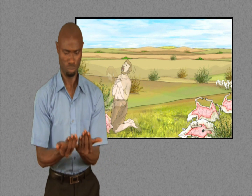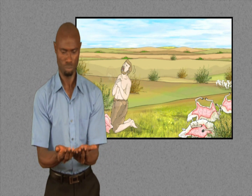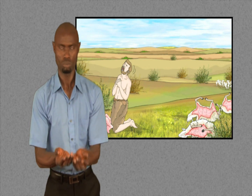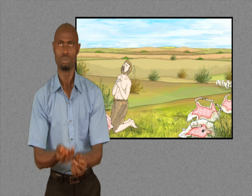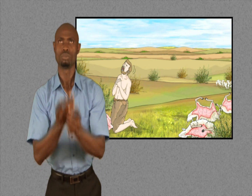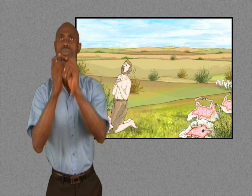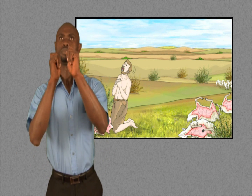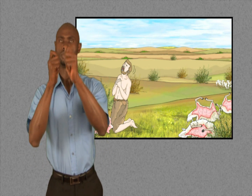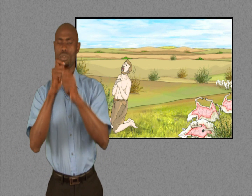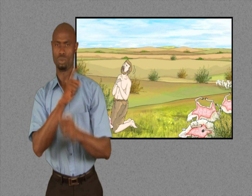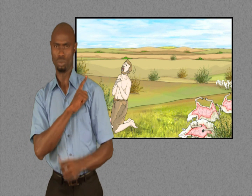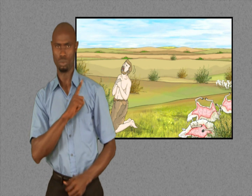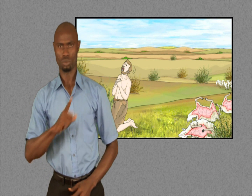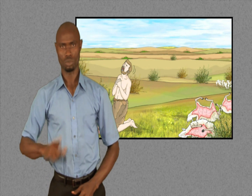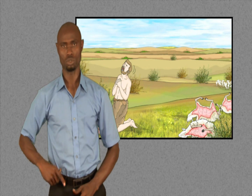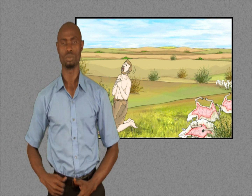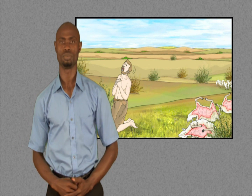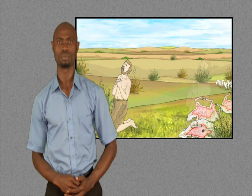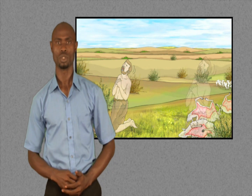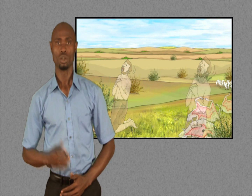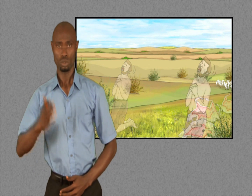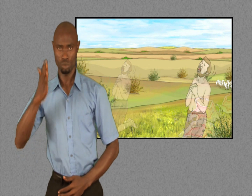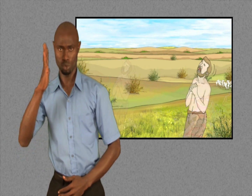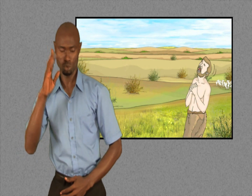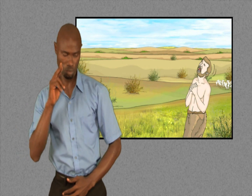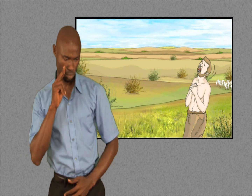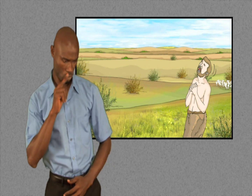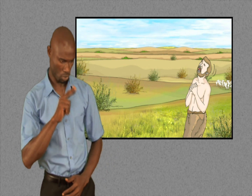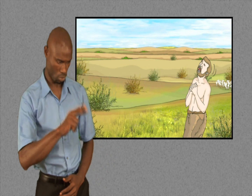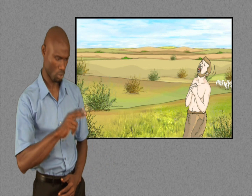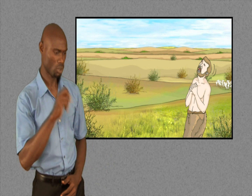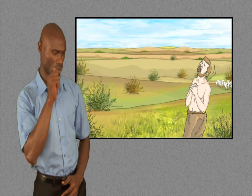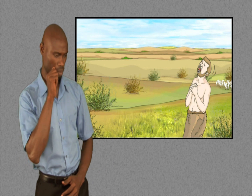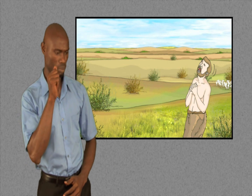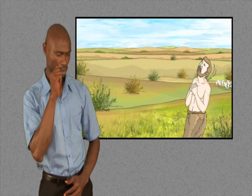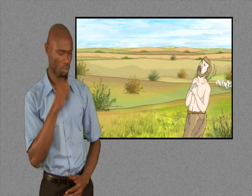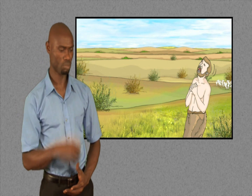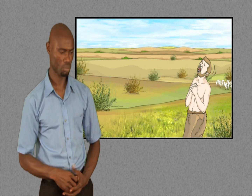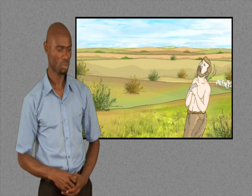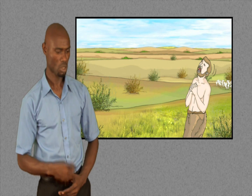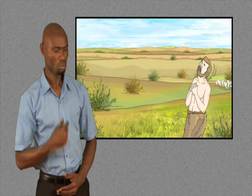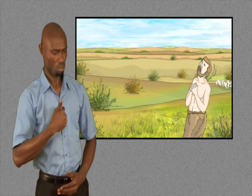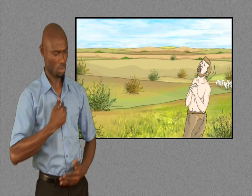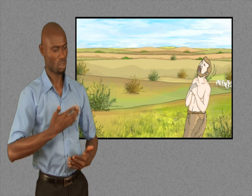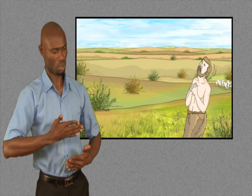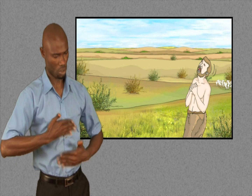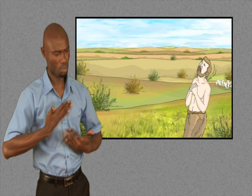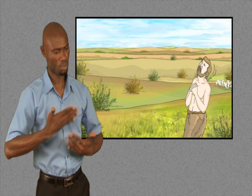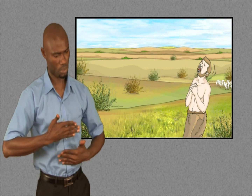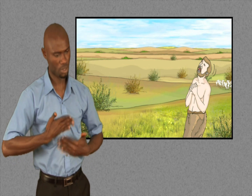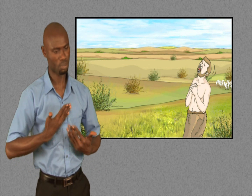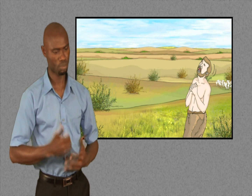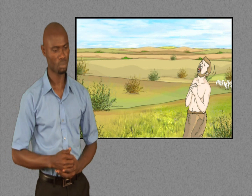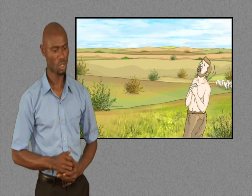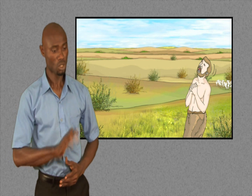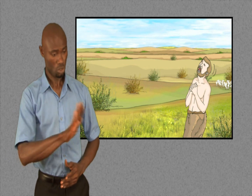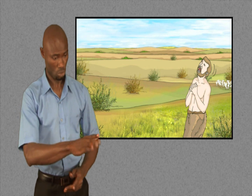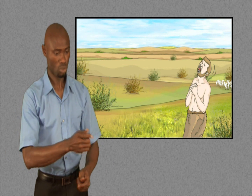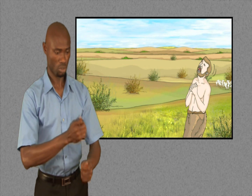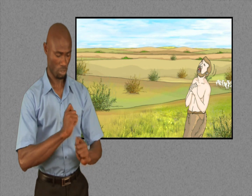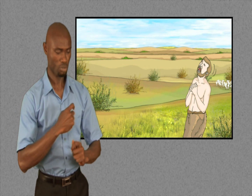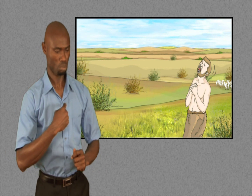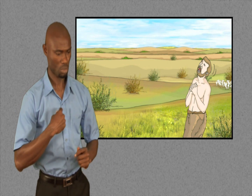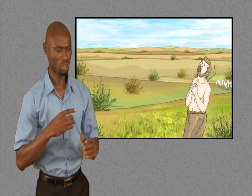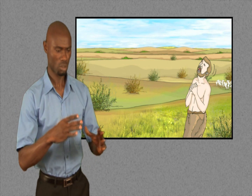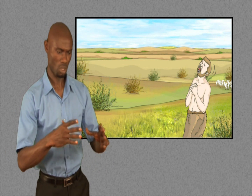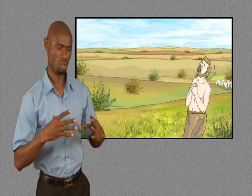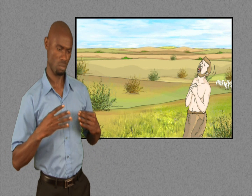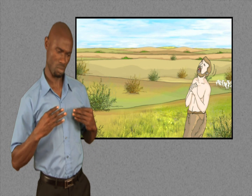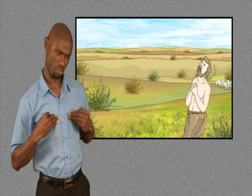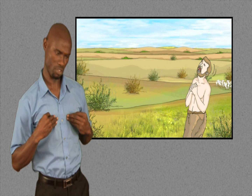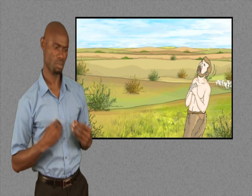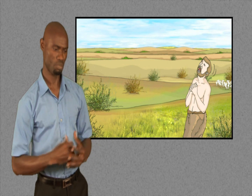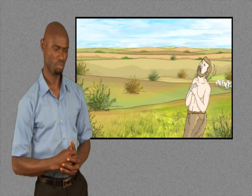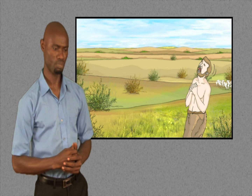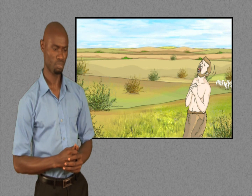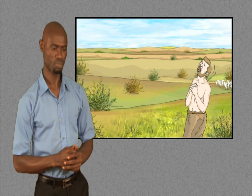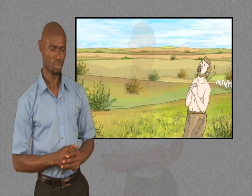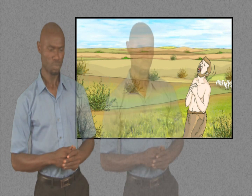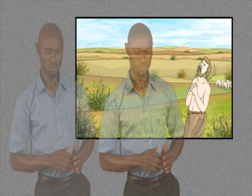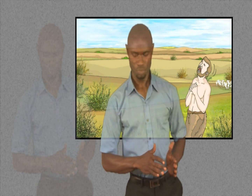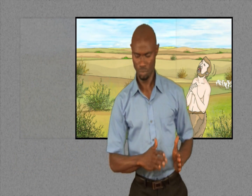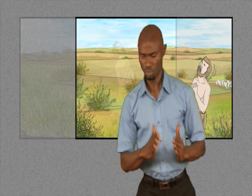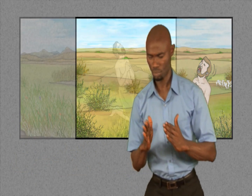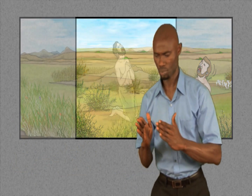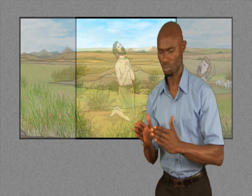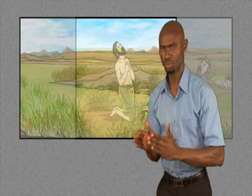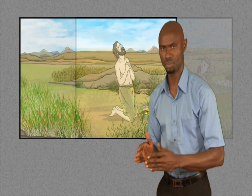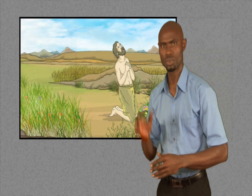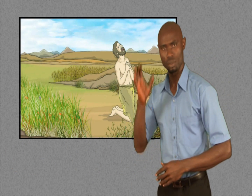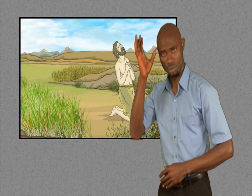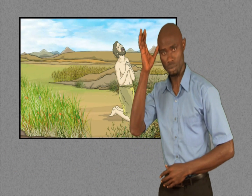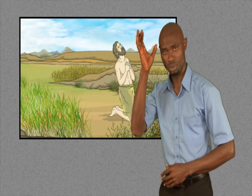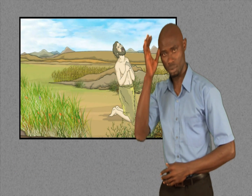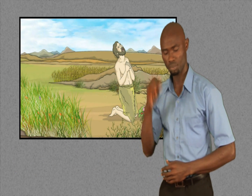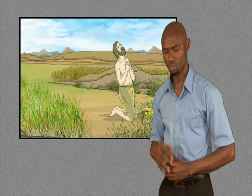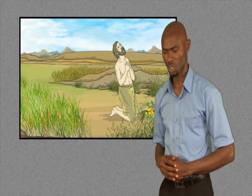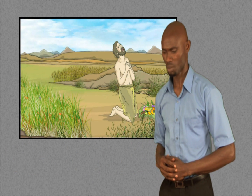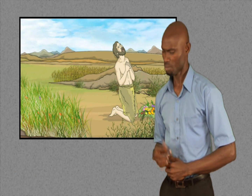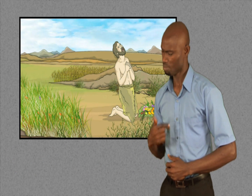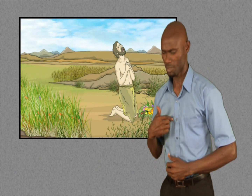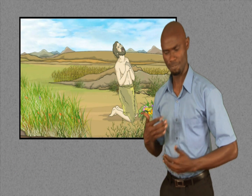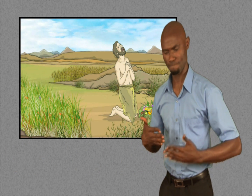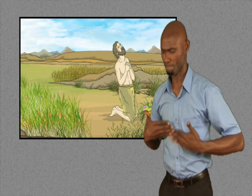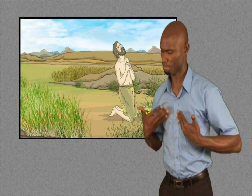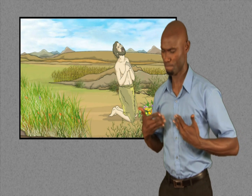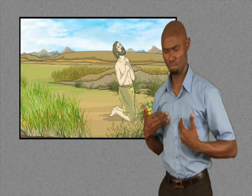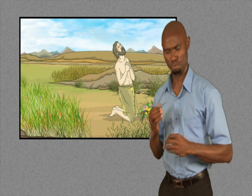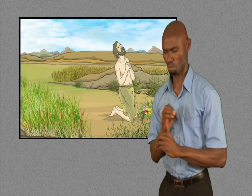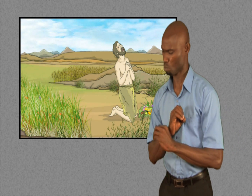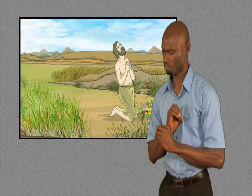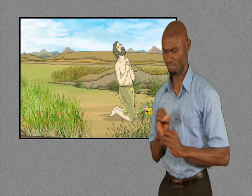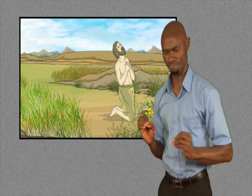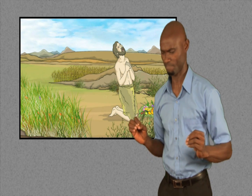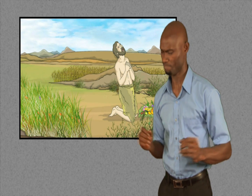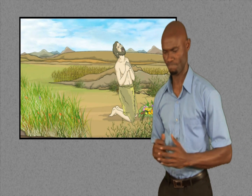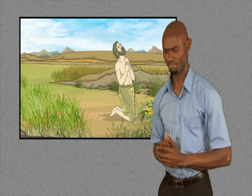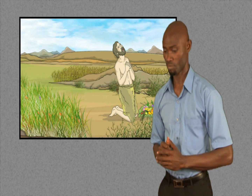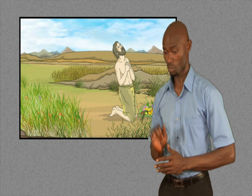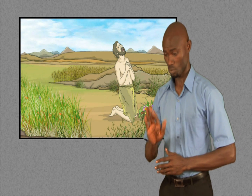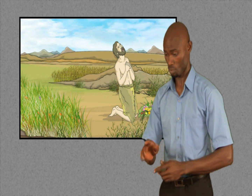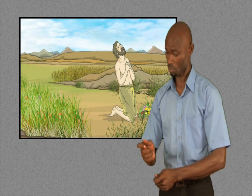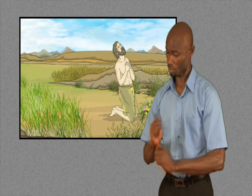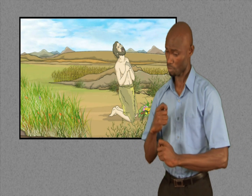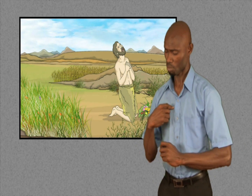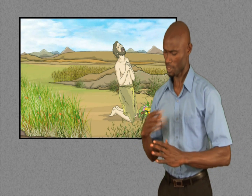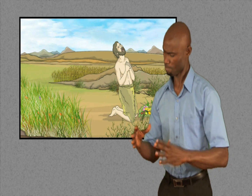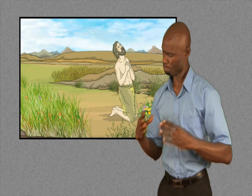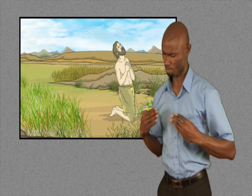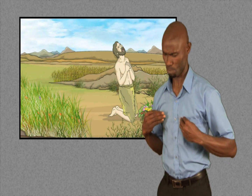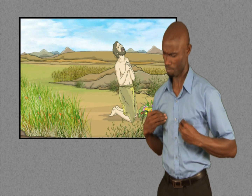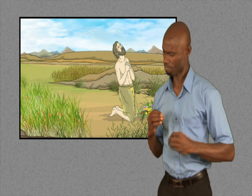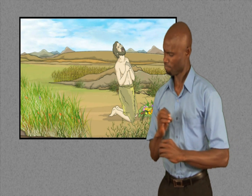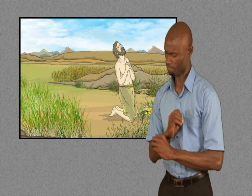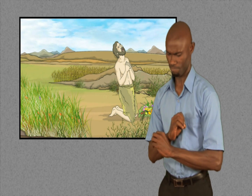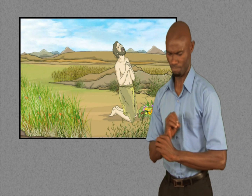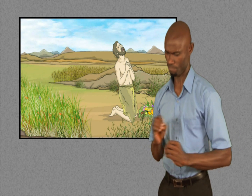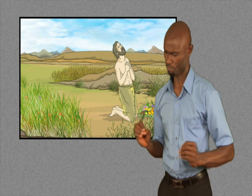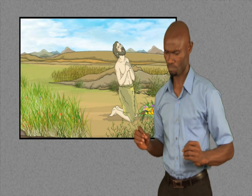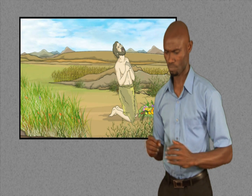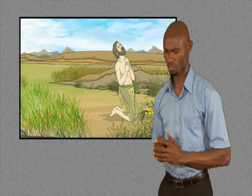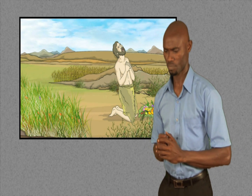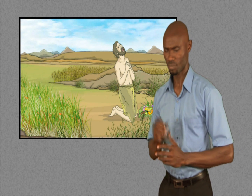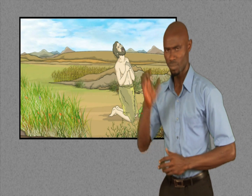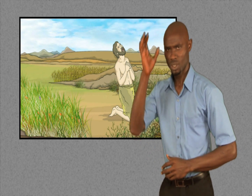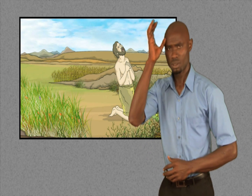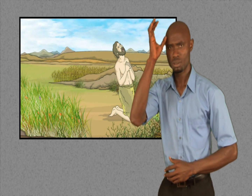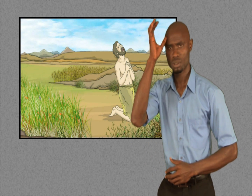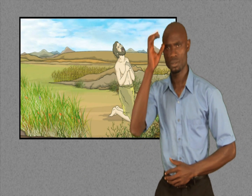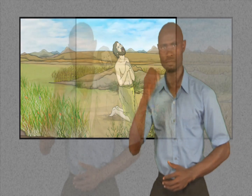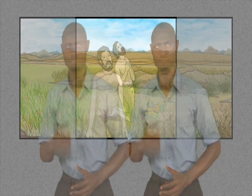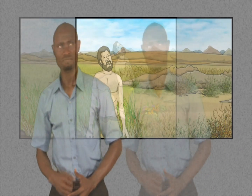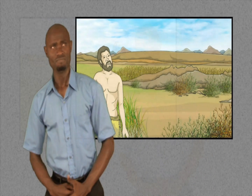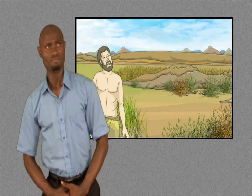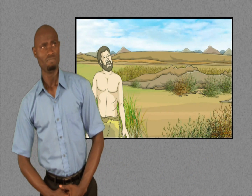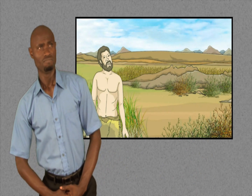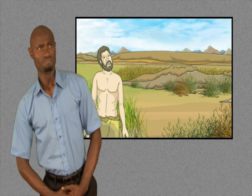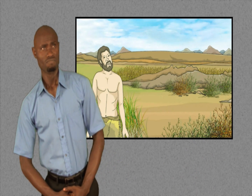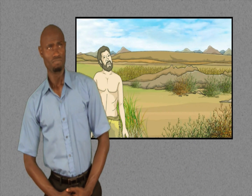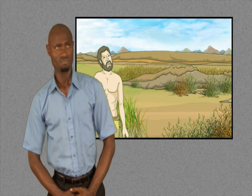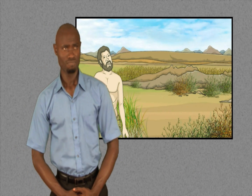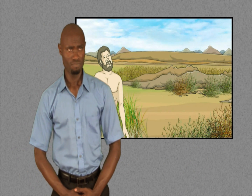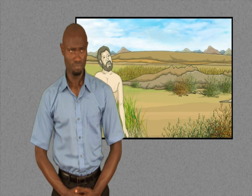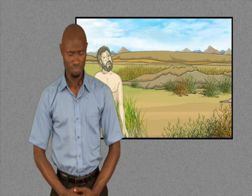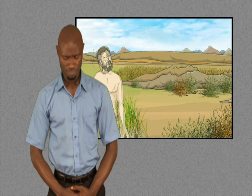And the LORD looked with favor on Abel and his offering, but He had no regard for Cain and his offering.